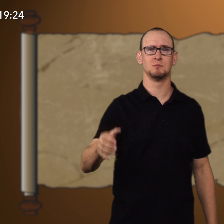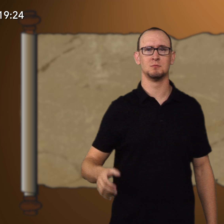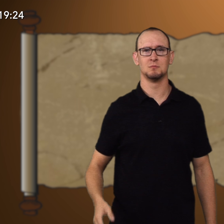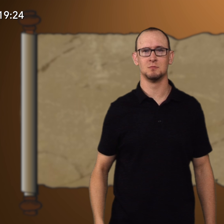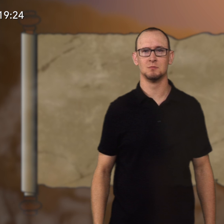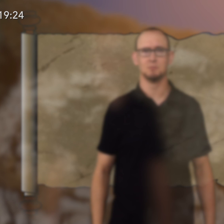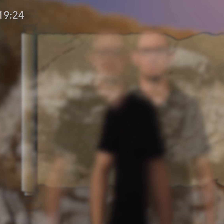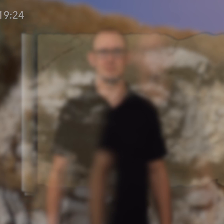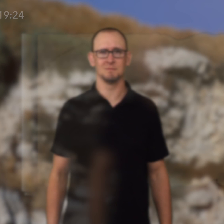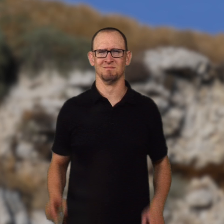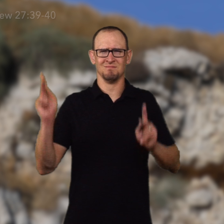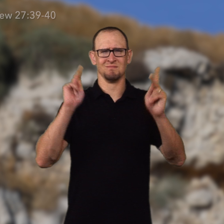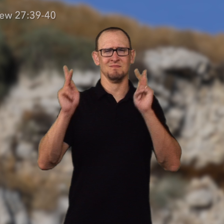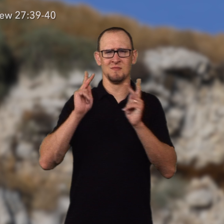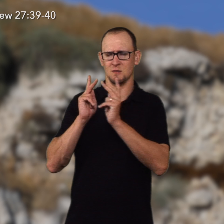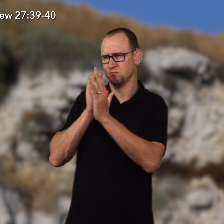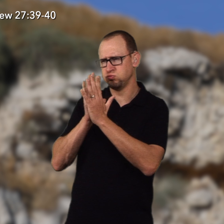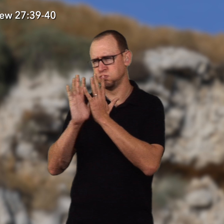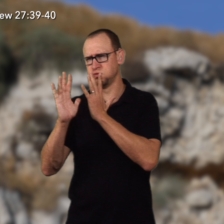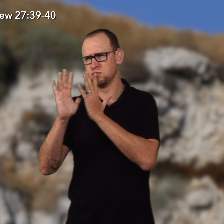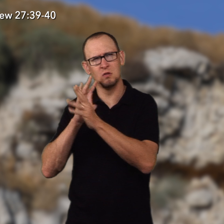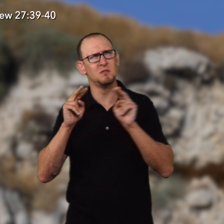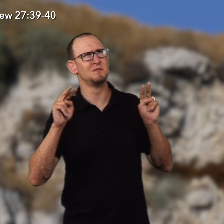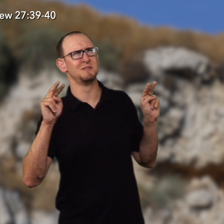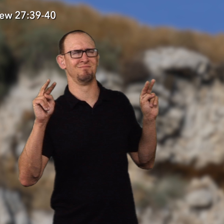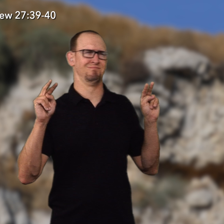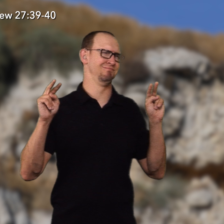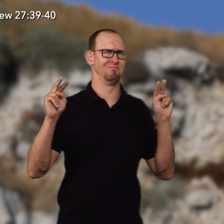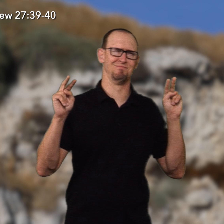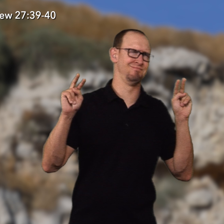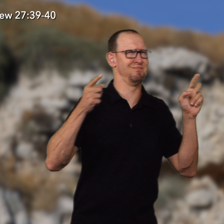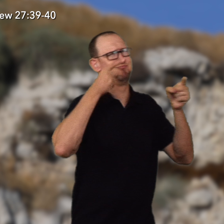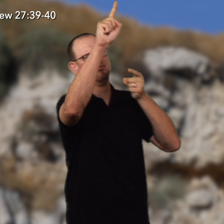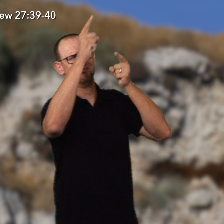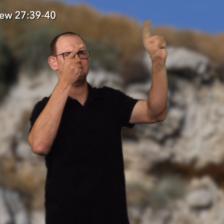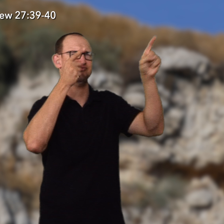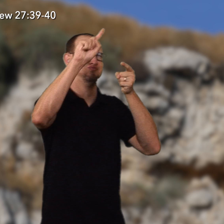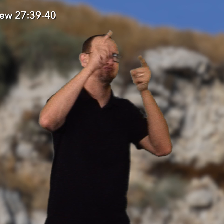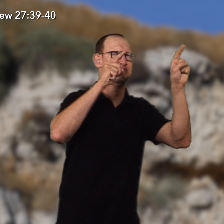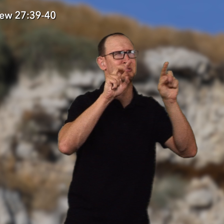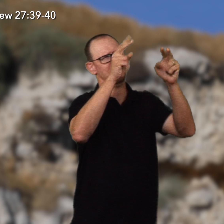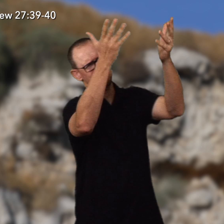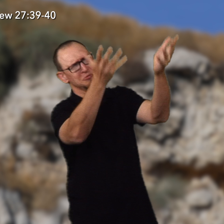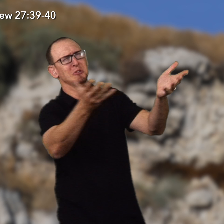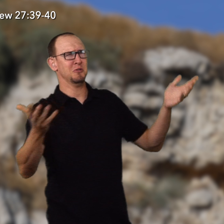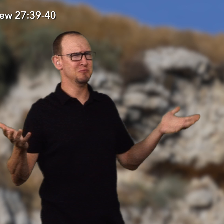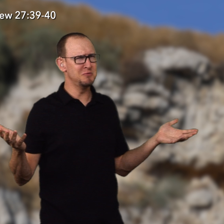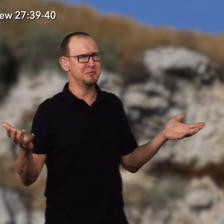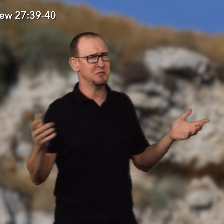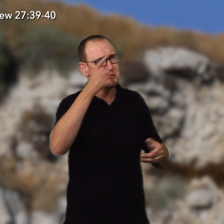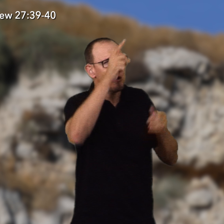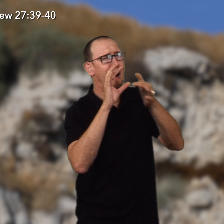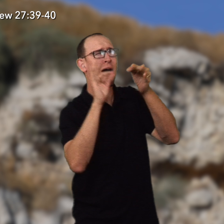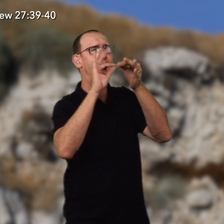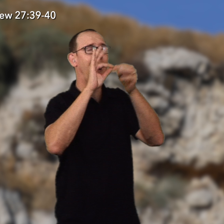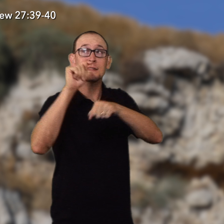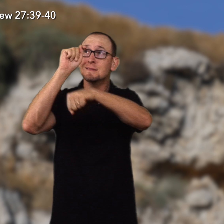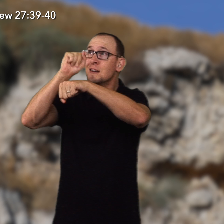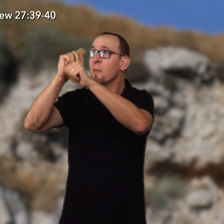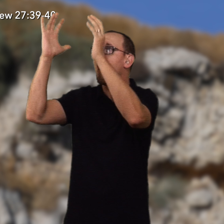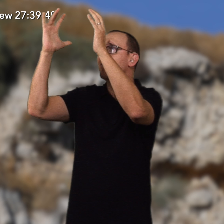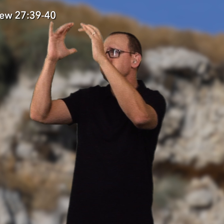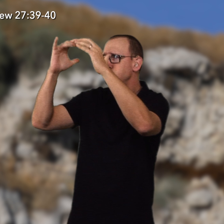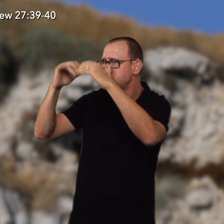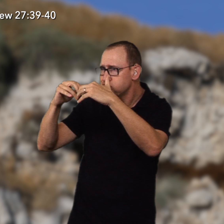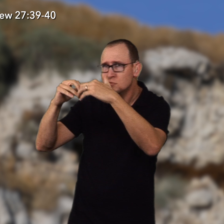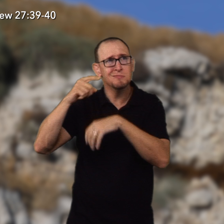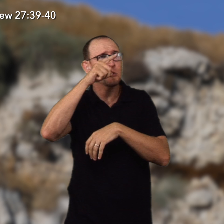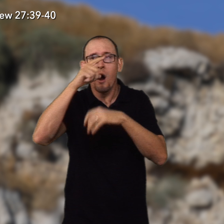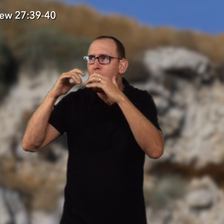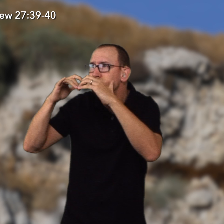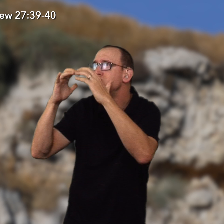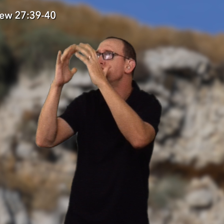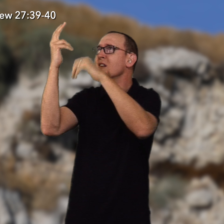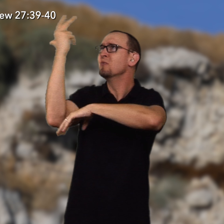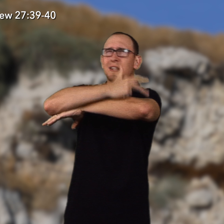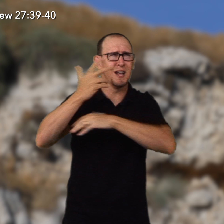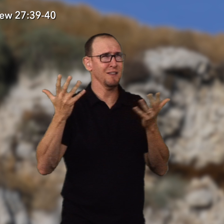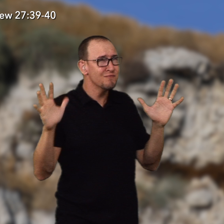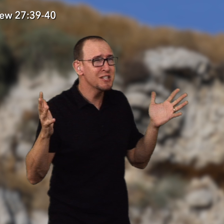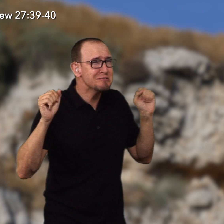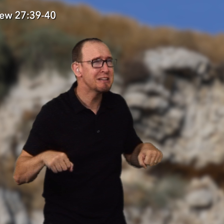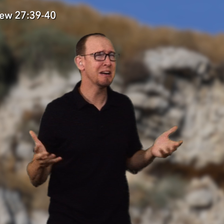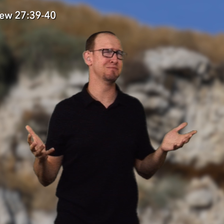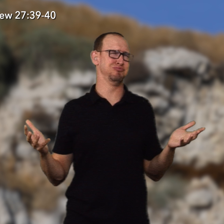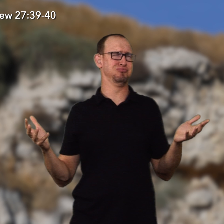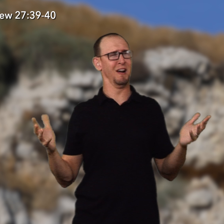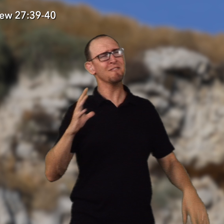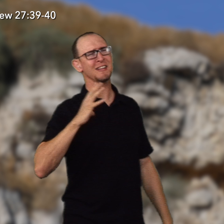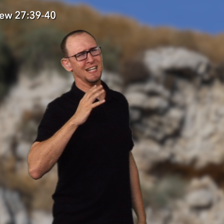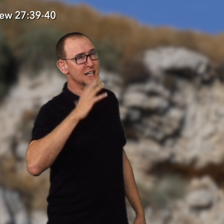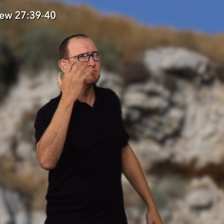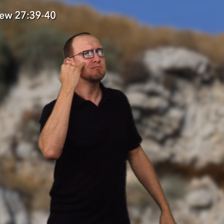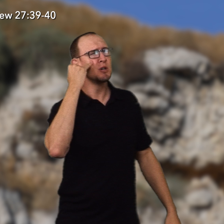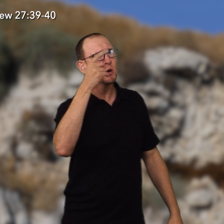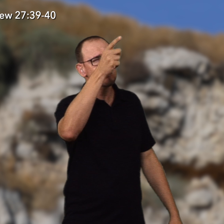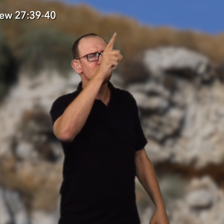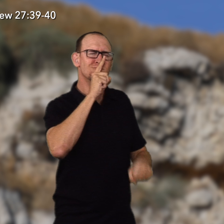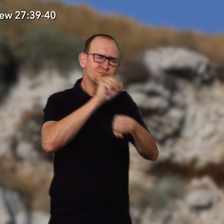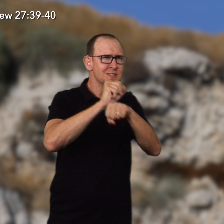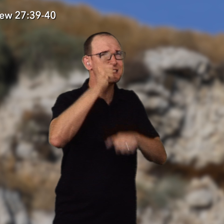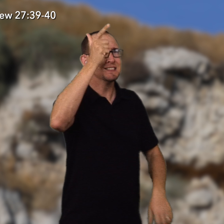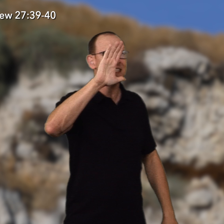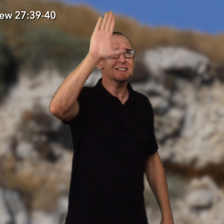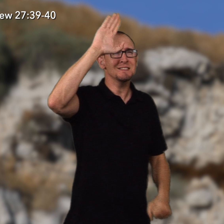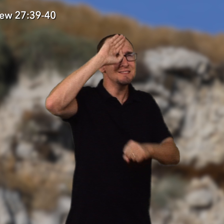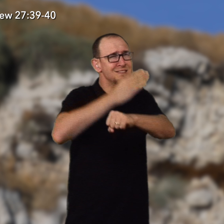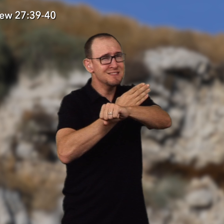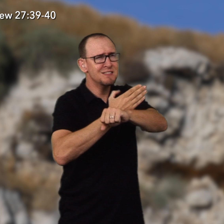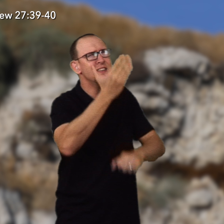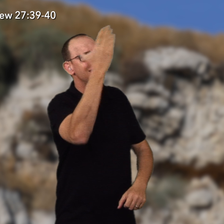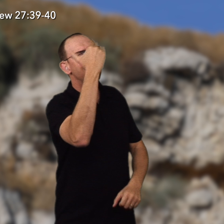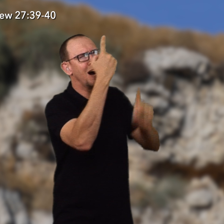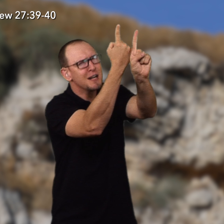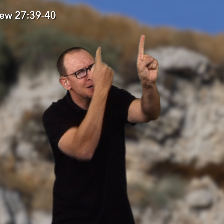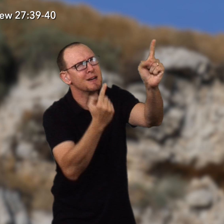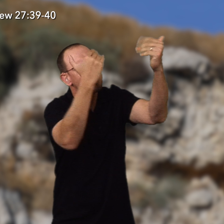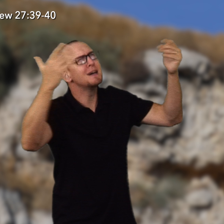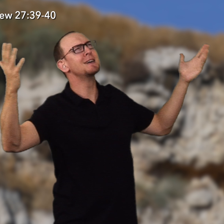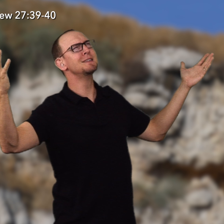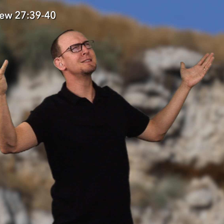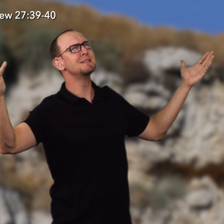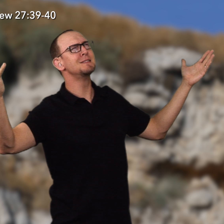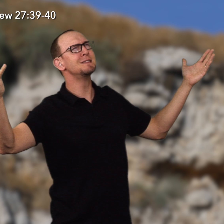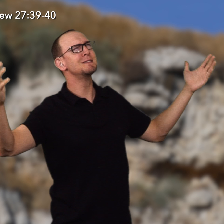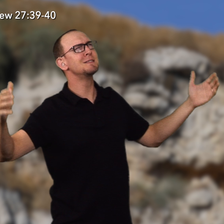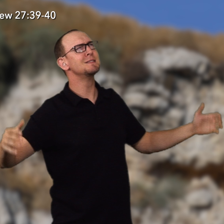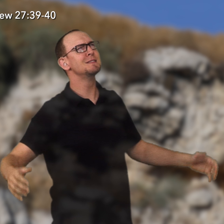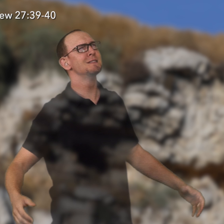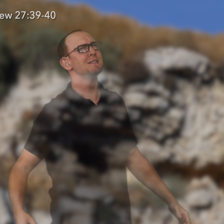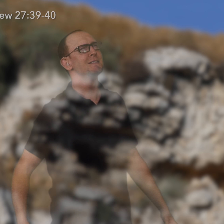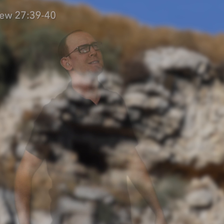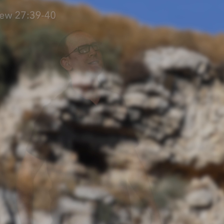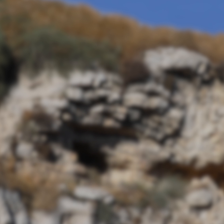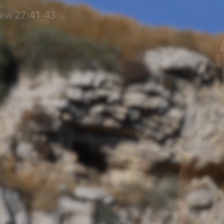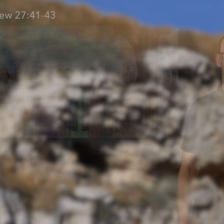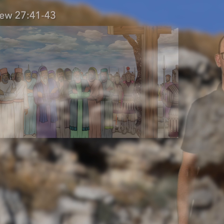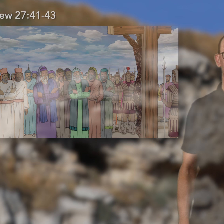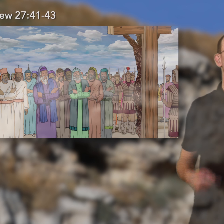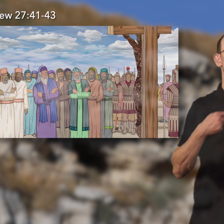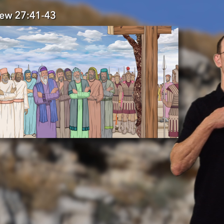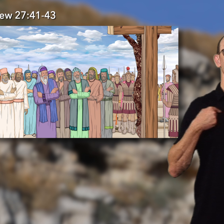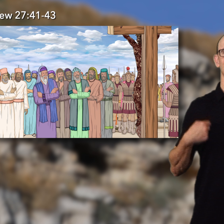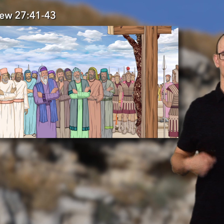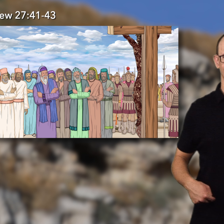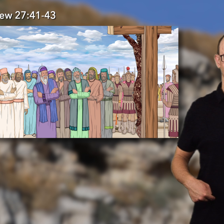And those who passed by heaped abuse on Him, shaking their heads and saying, “You who are going to destroy the temple and rebuild it in three days, save Yourself! If You are the Son of God, come down from the cross!”